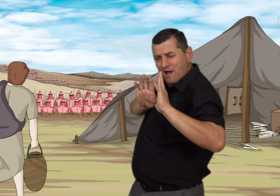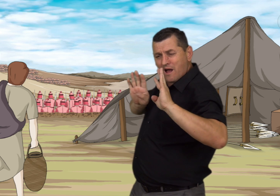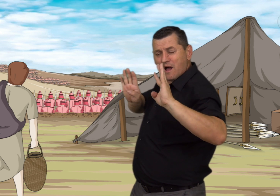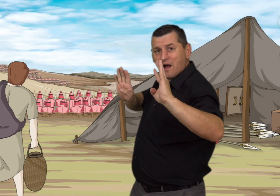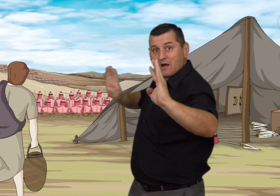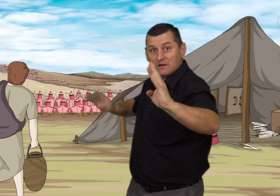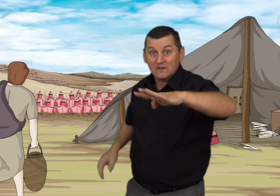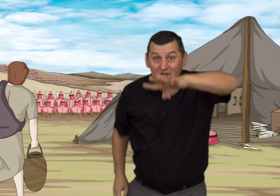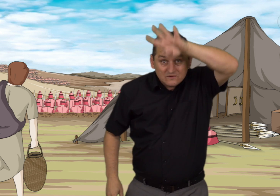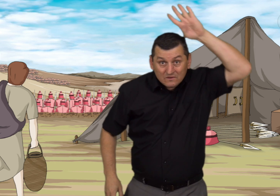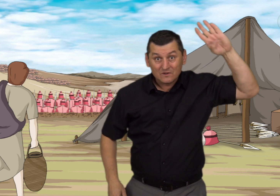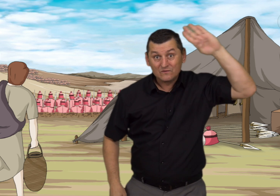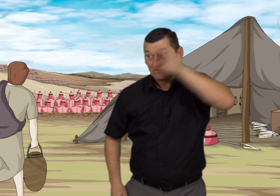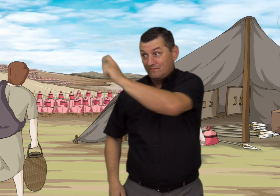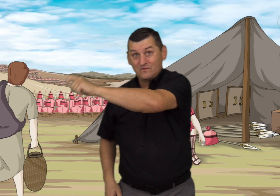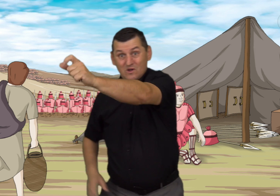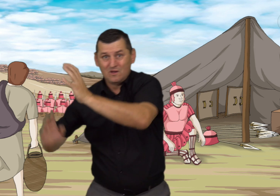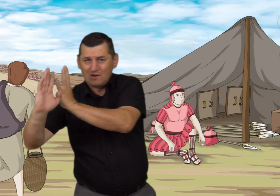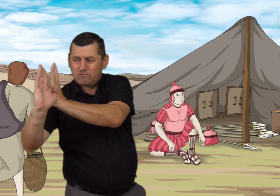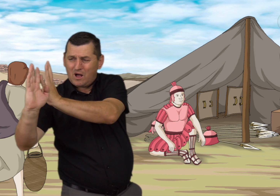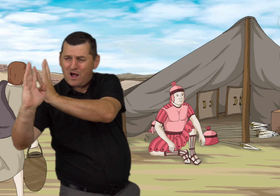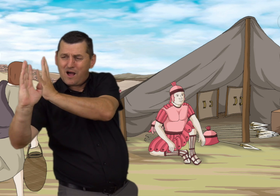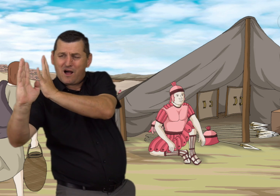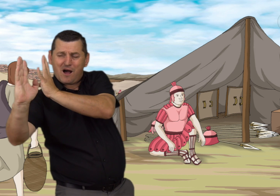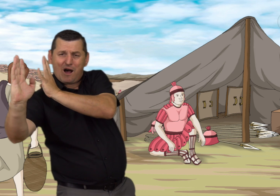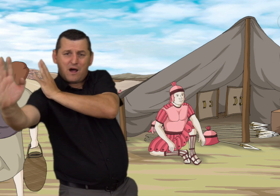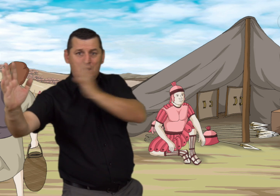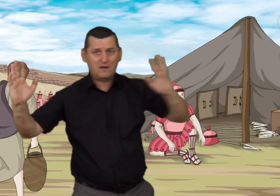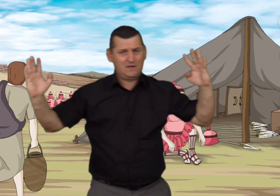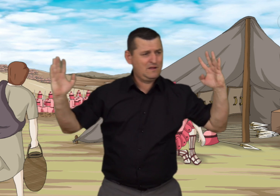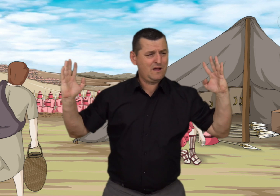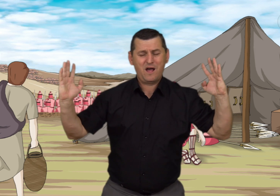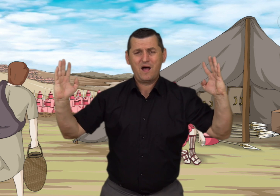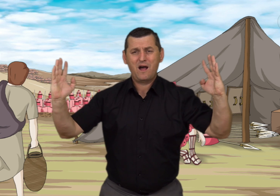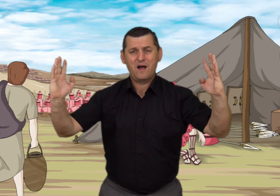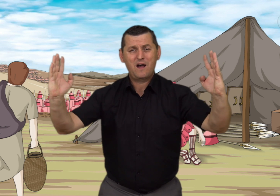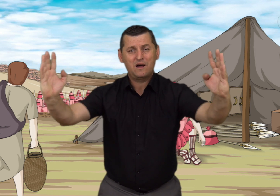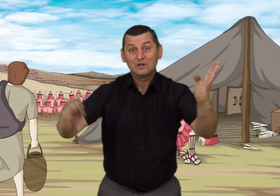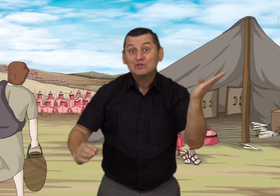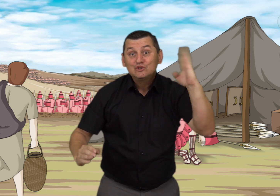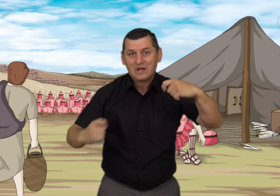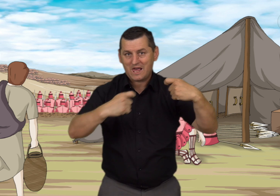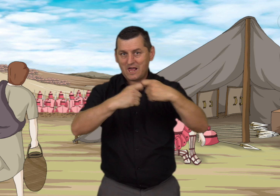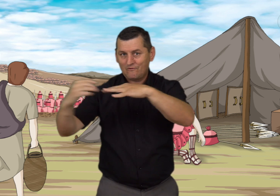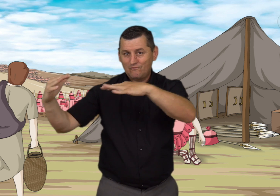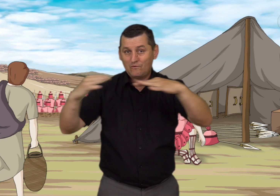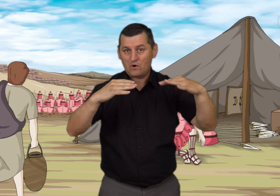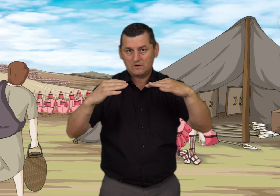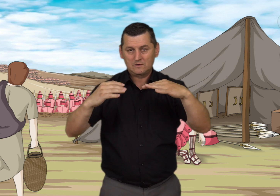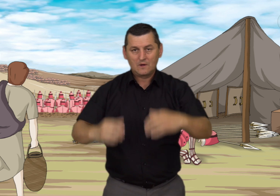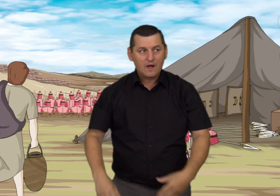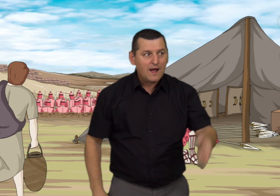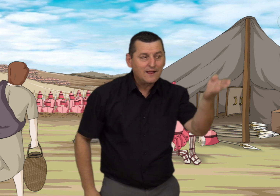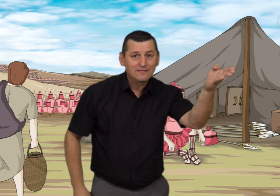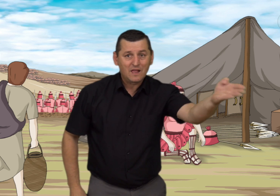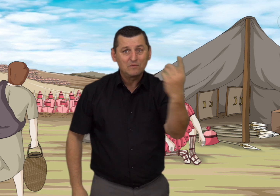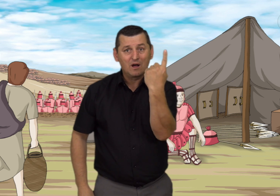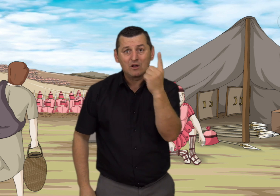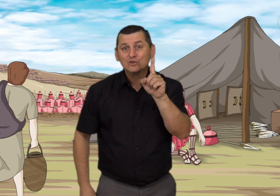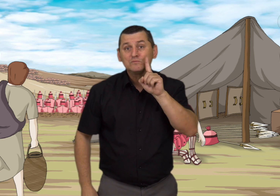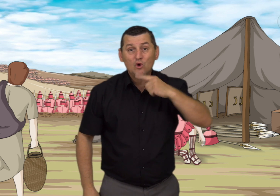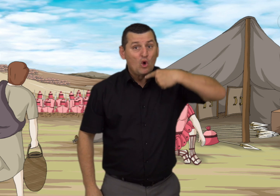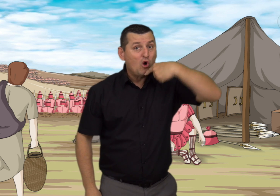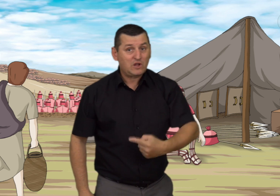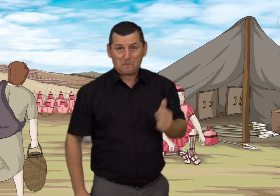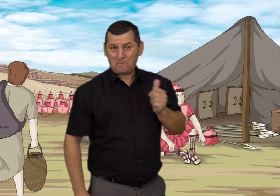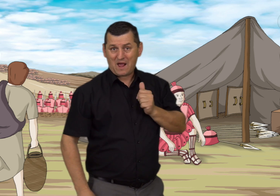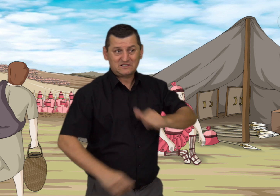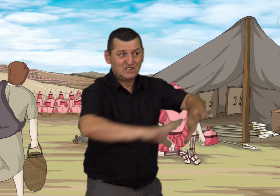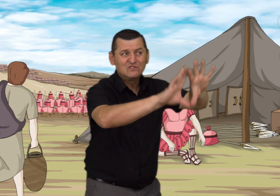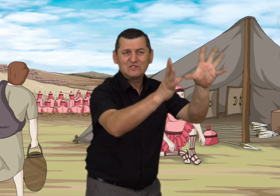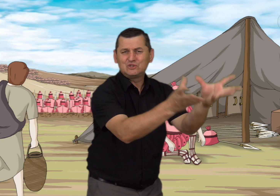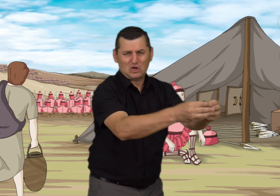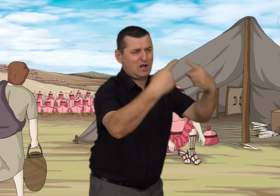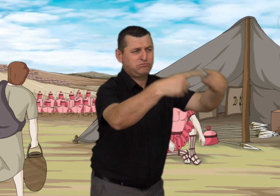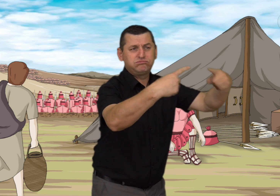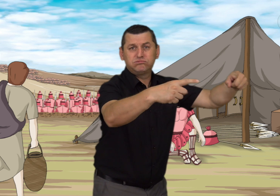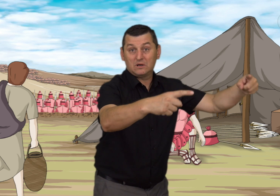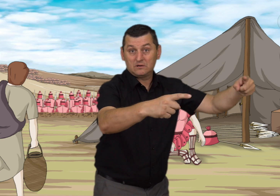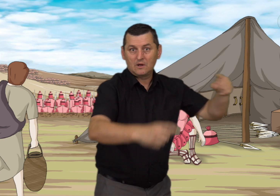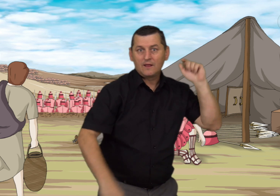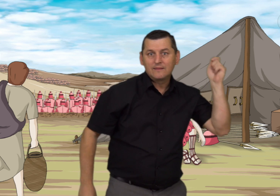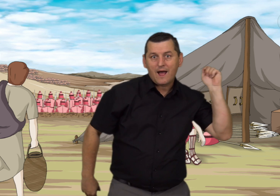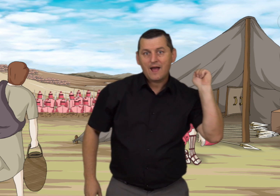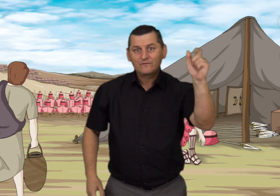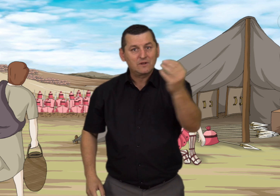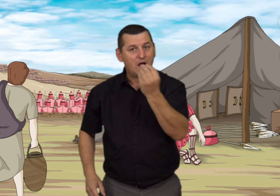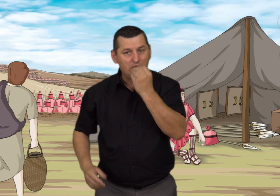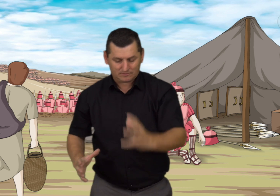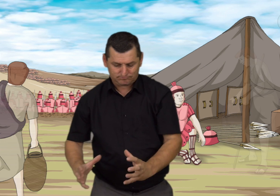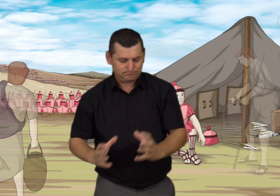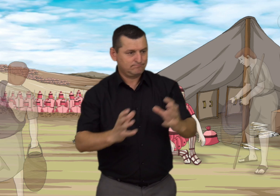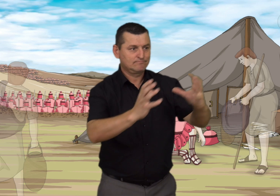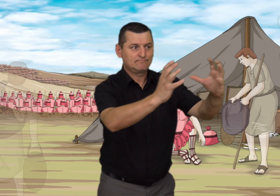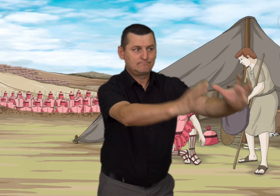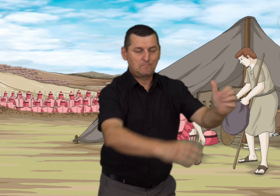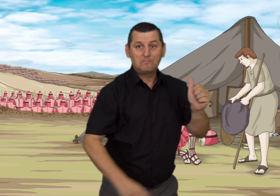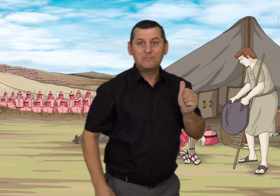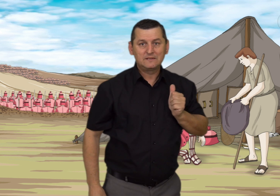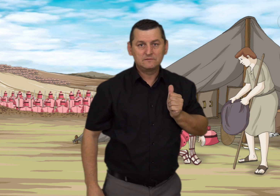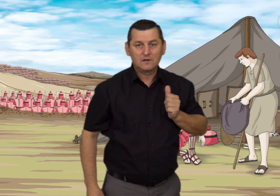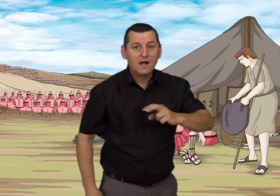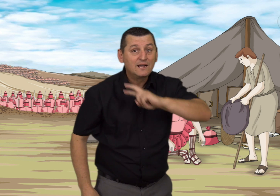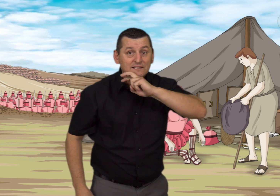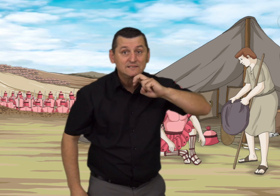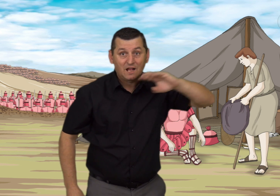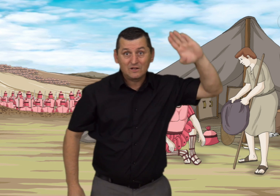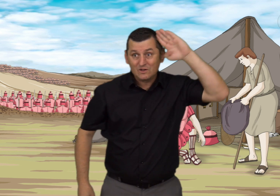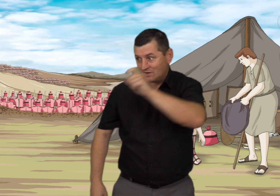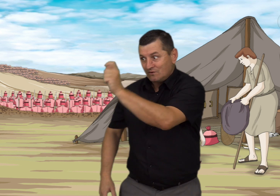And Israel and the Philistines arrayed in formation against each other.